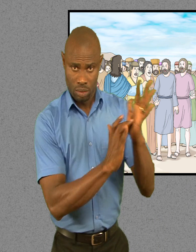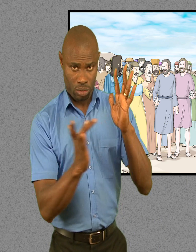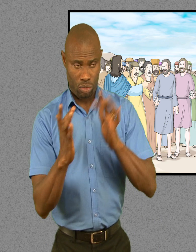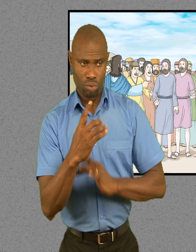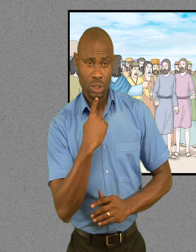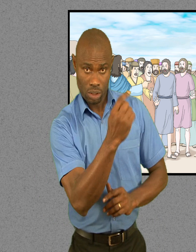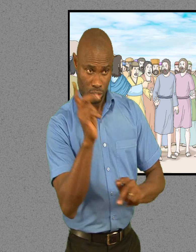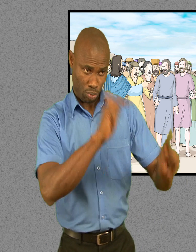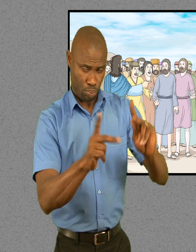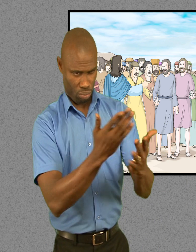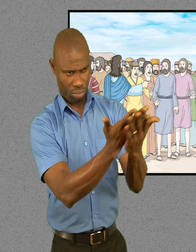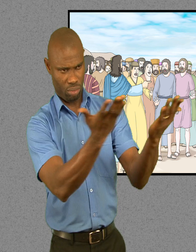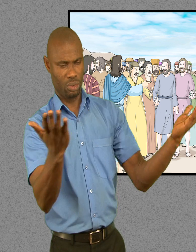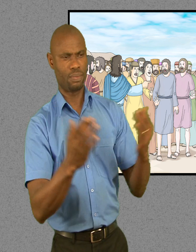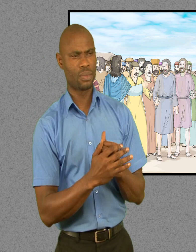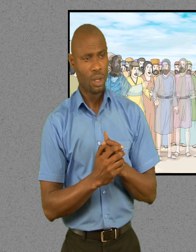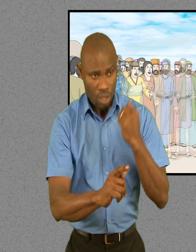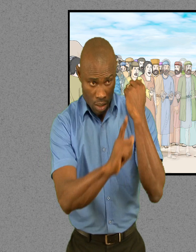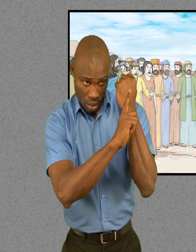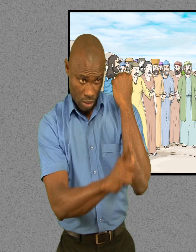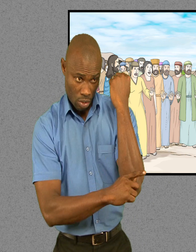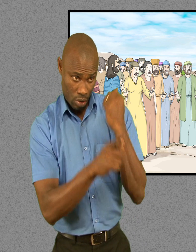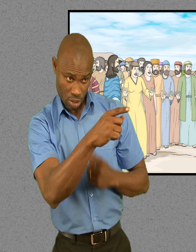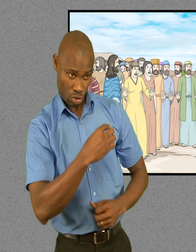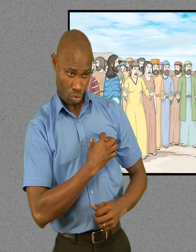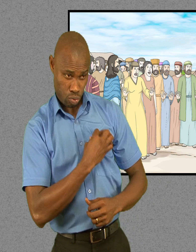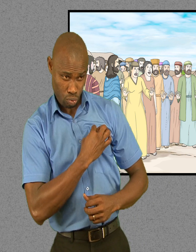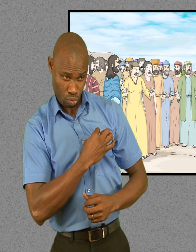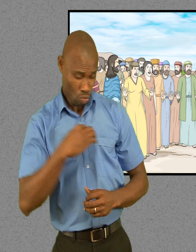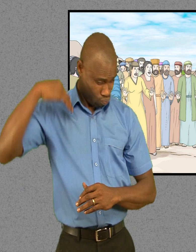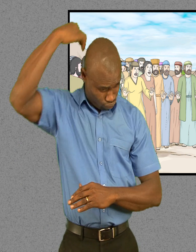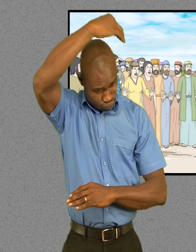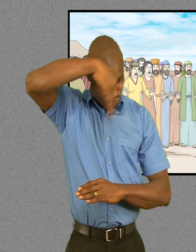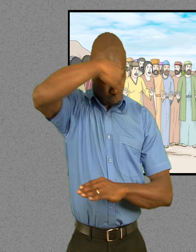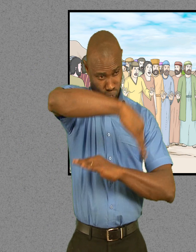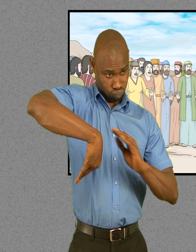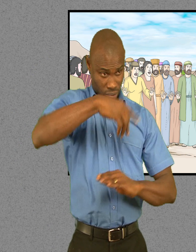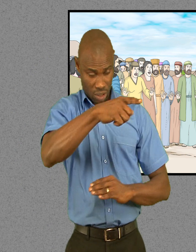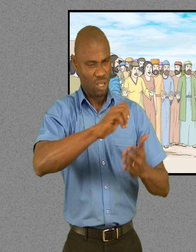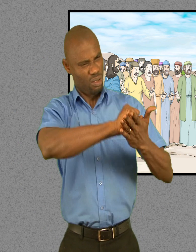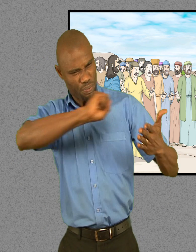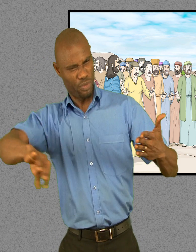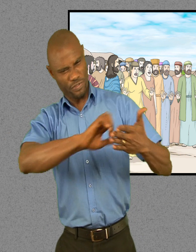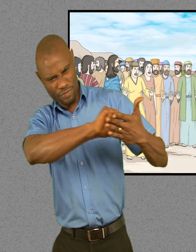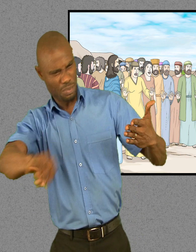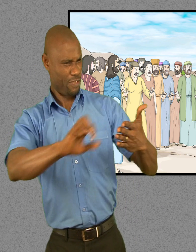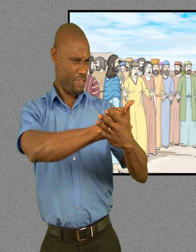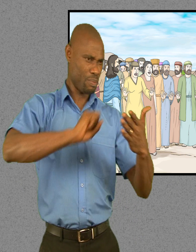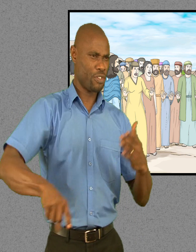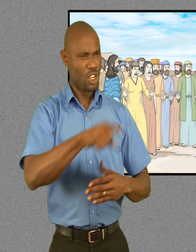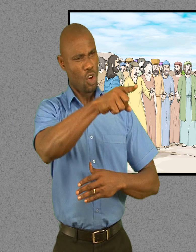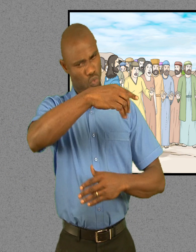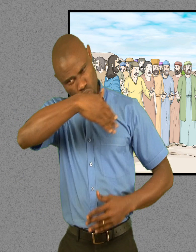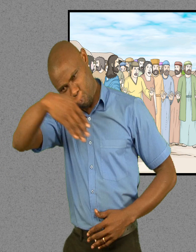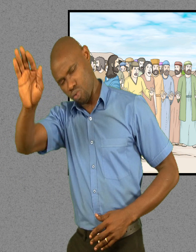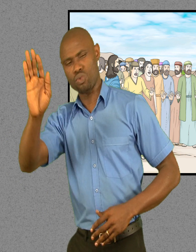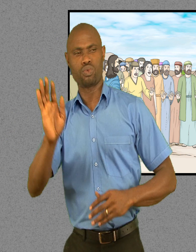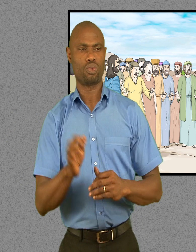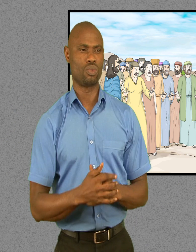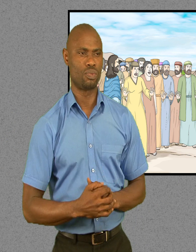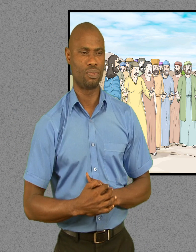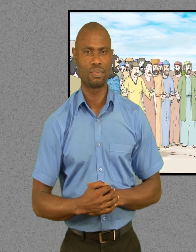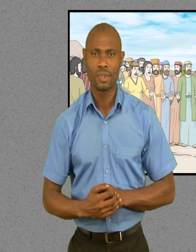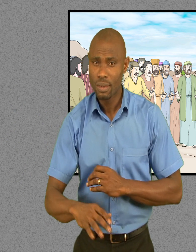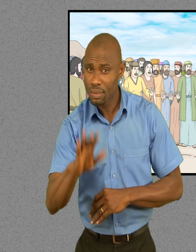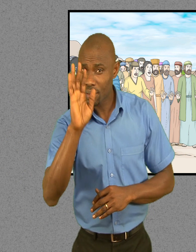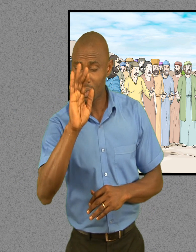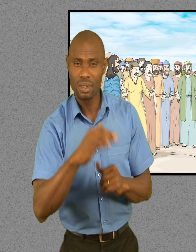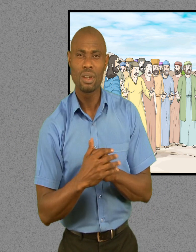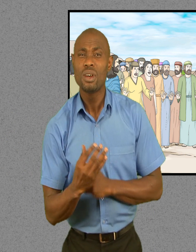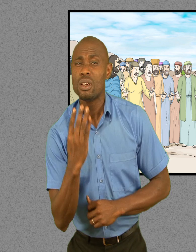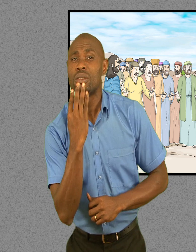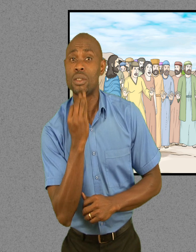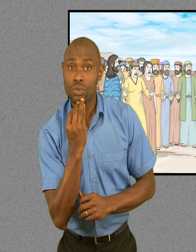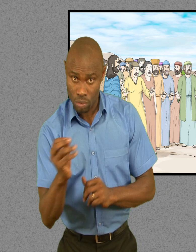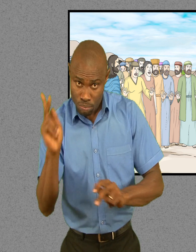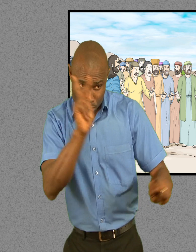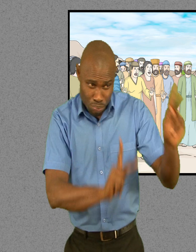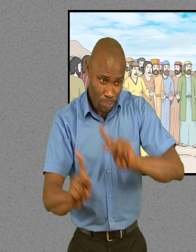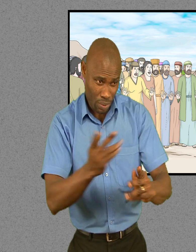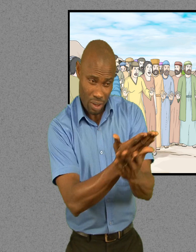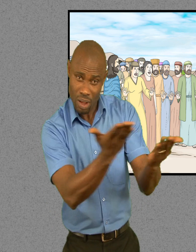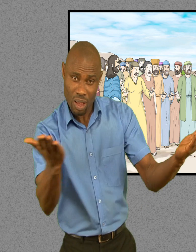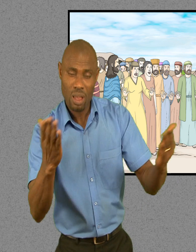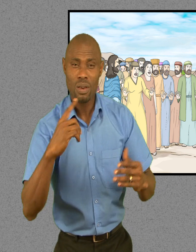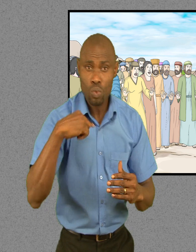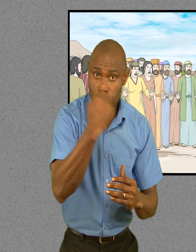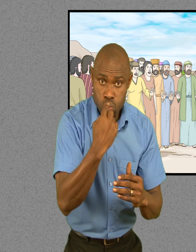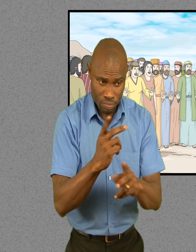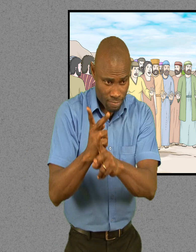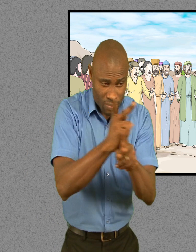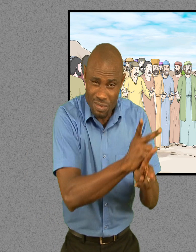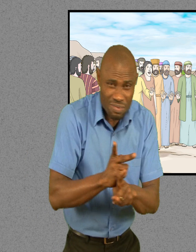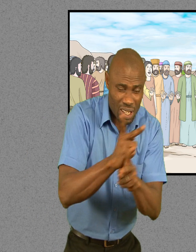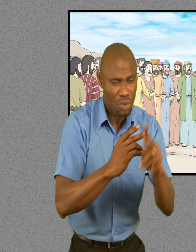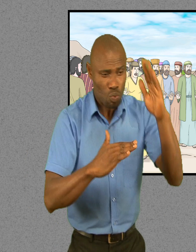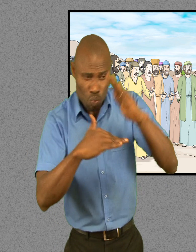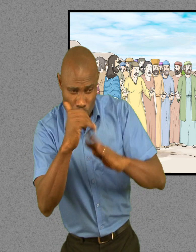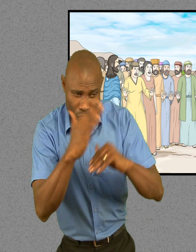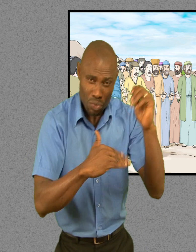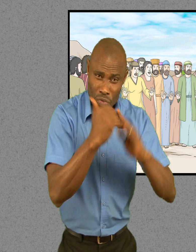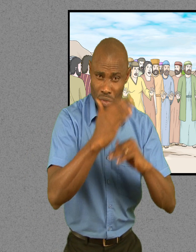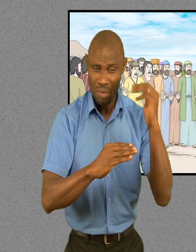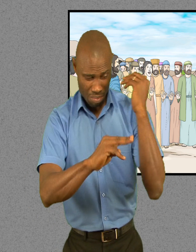“Unwrap him and let him go,” Jesus told them.